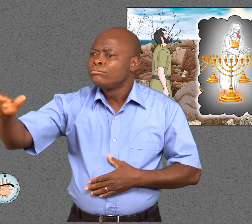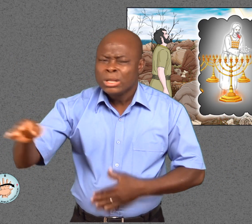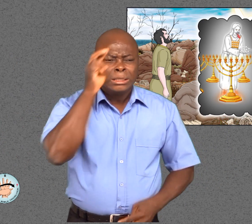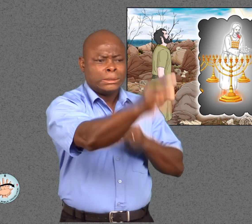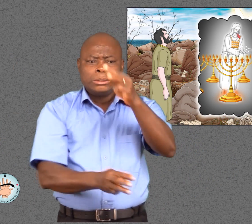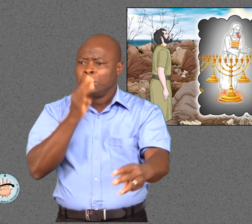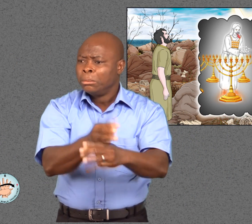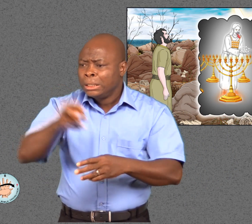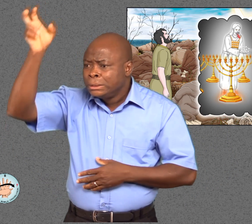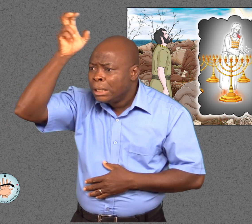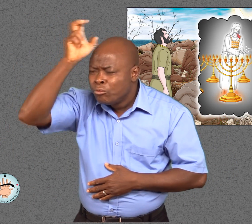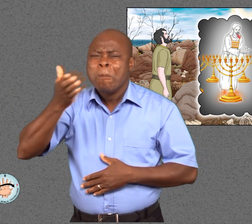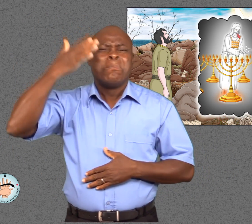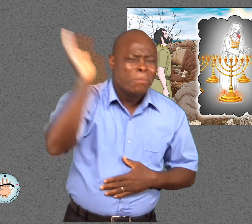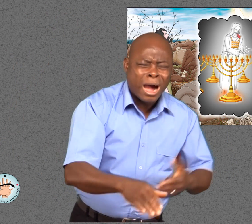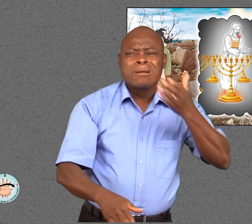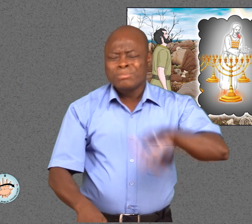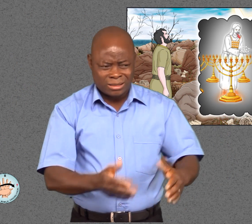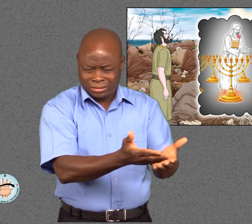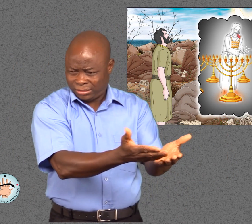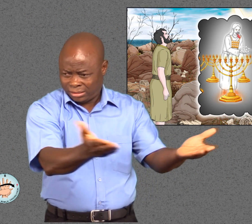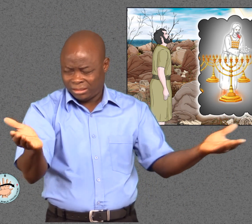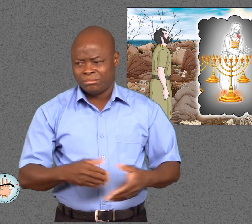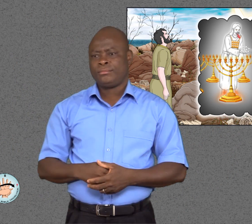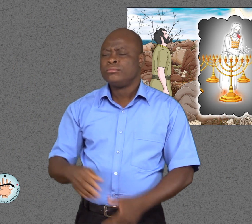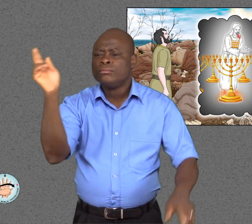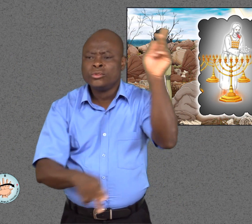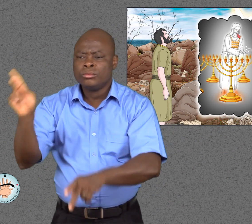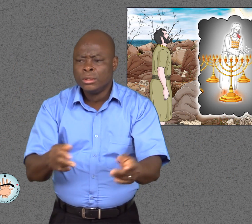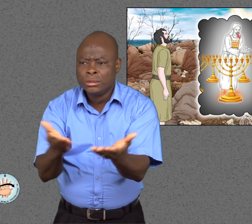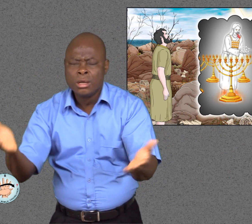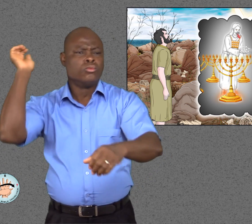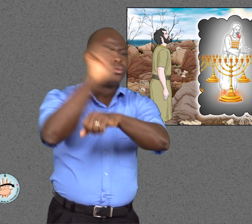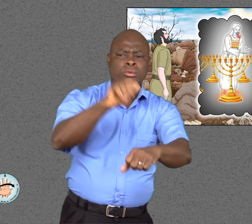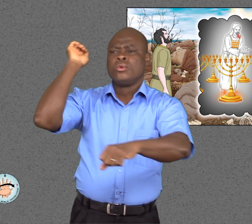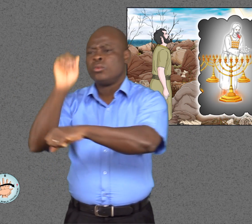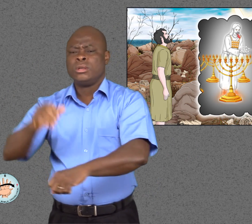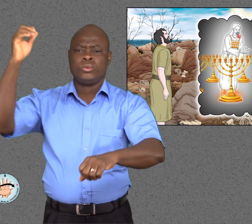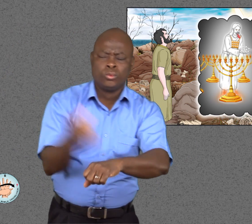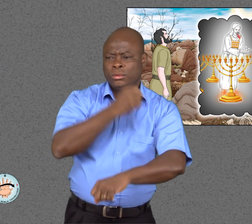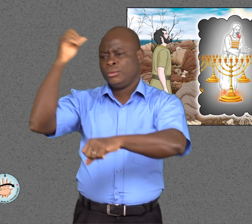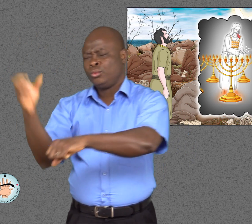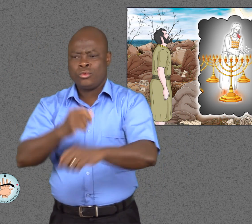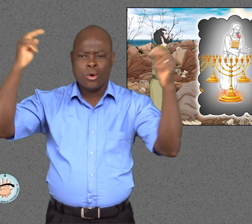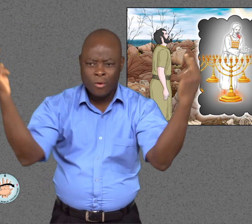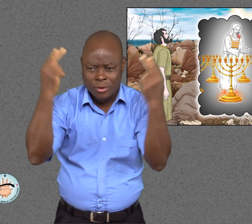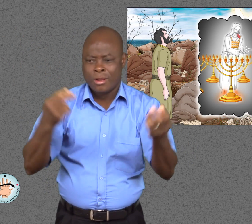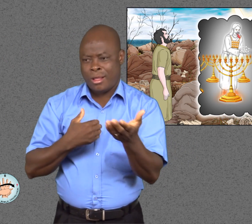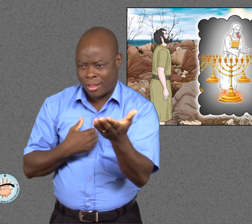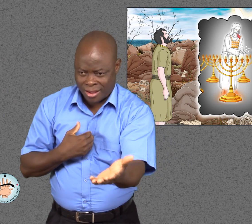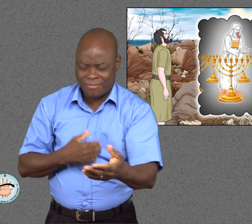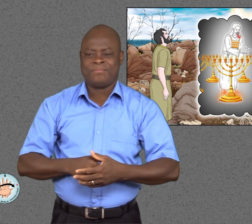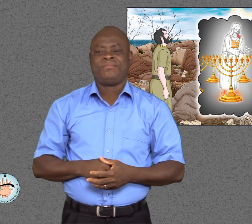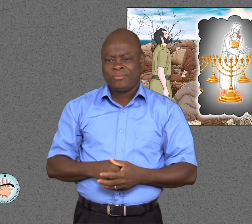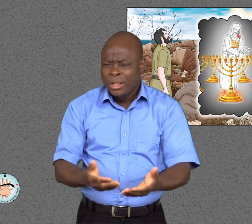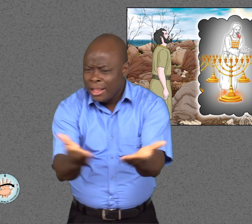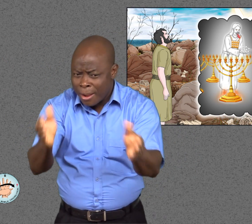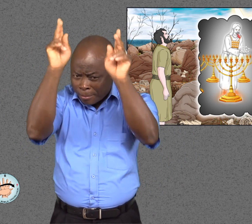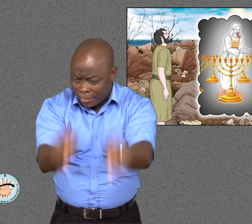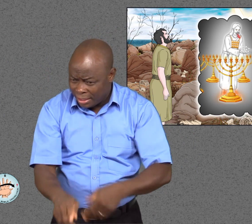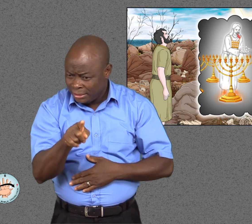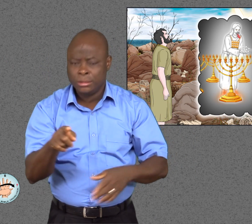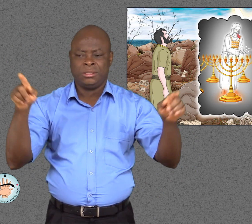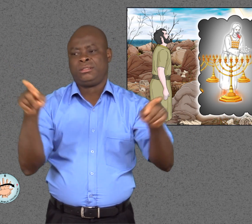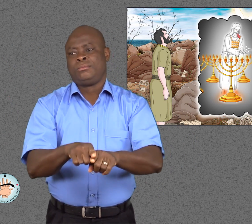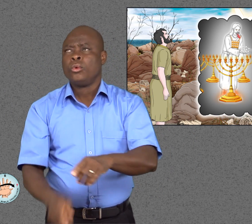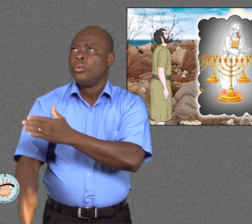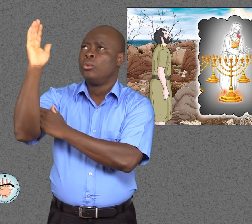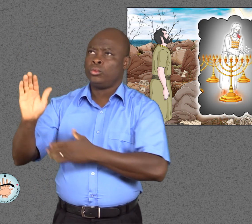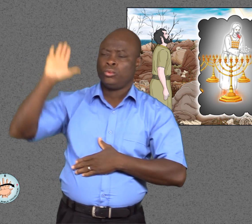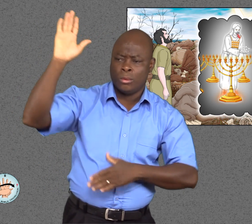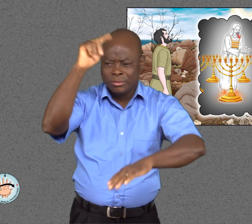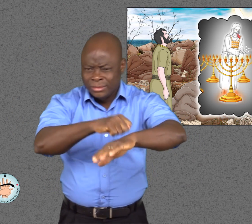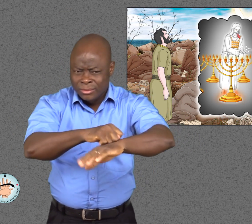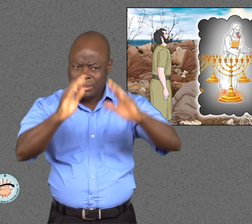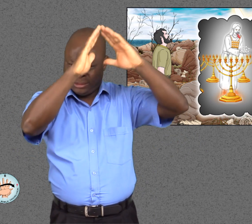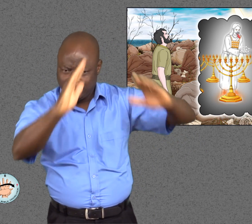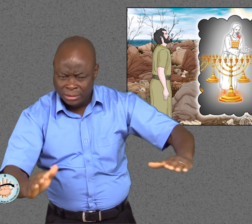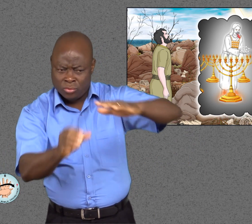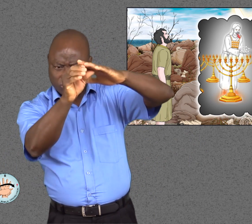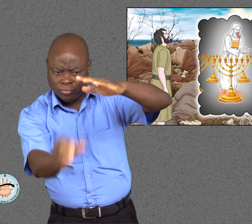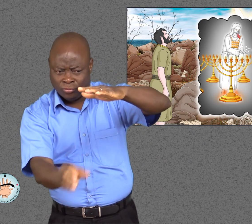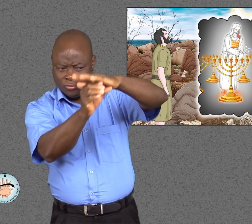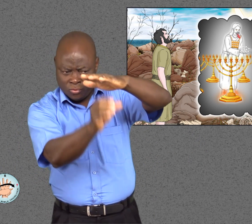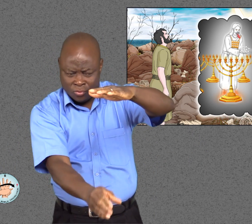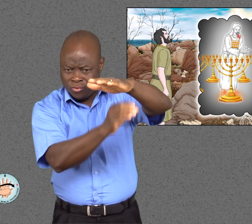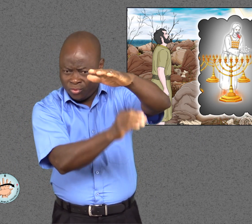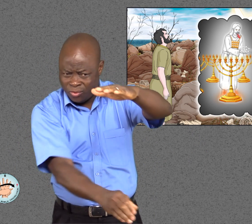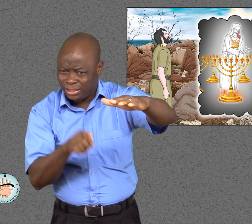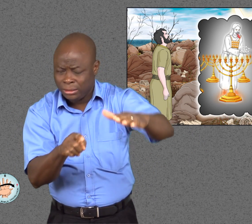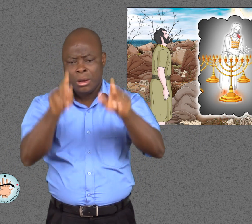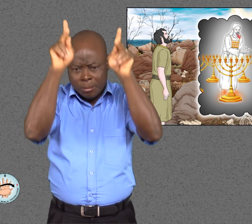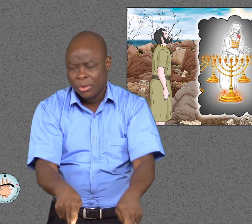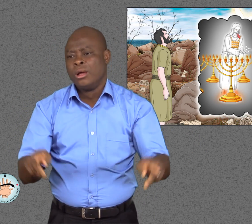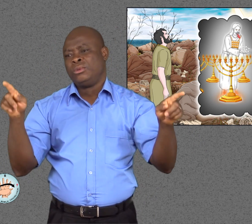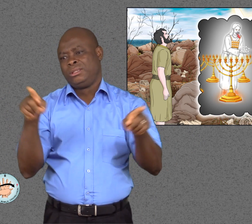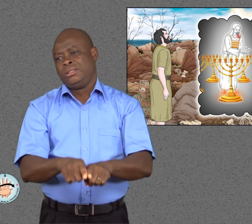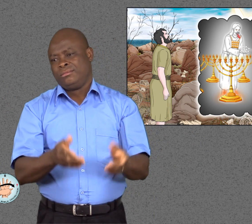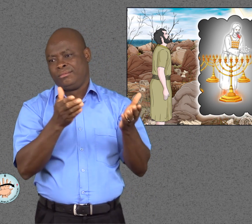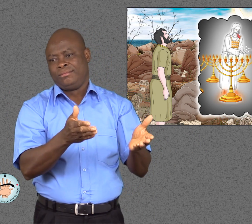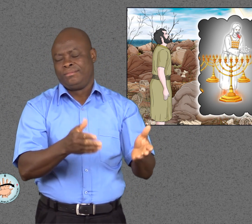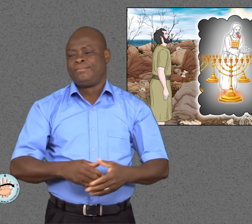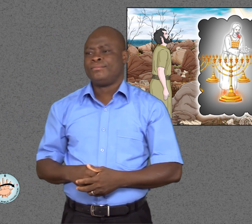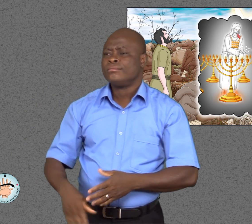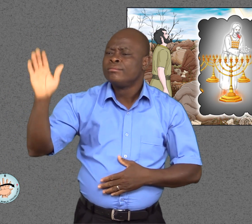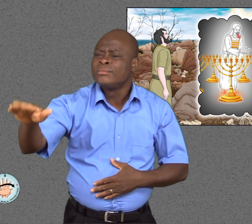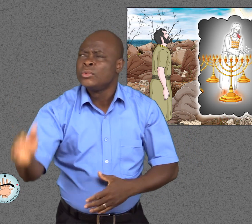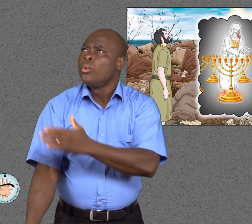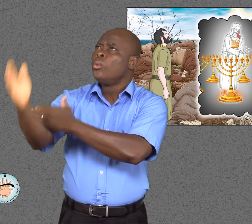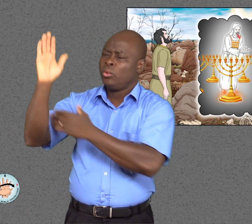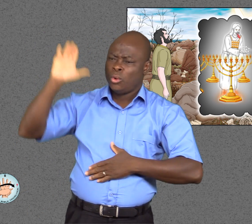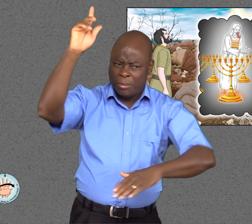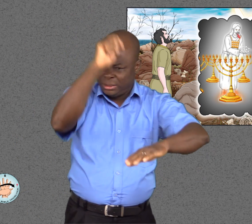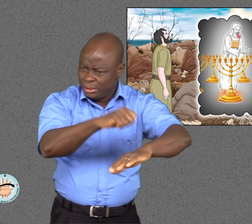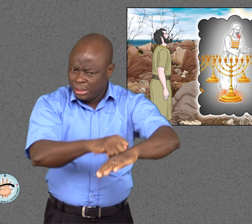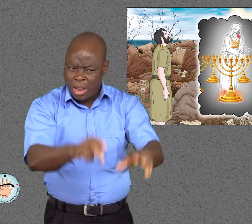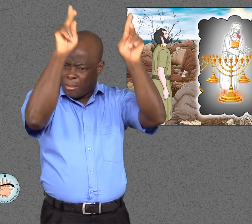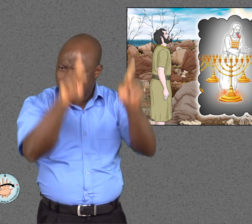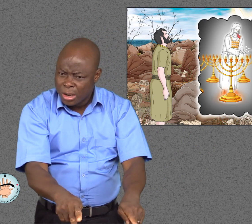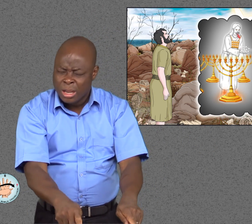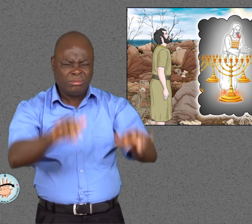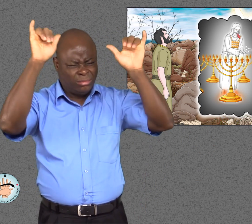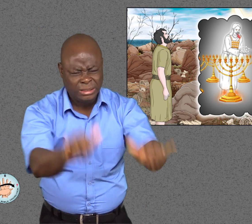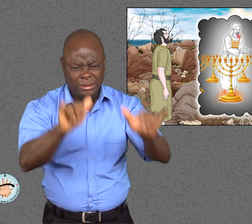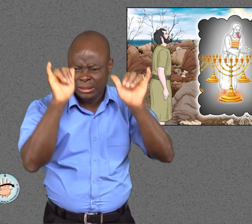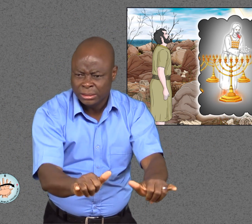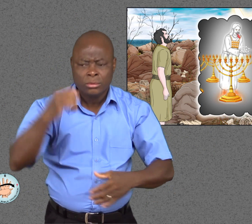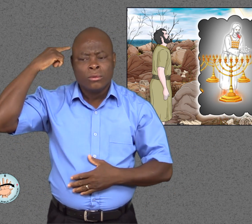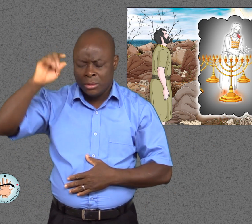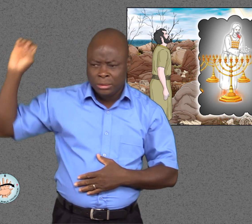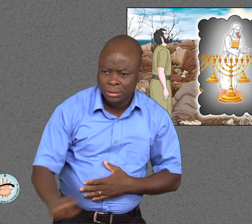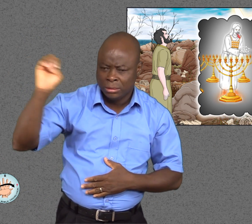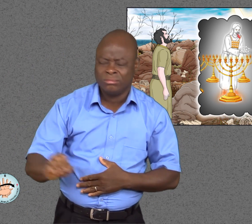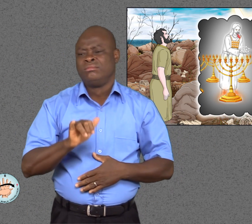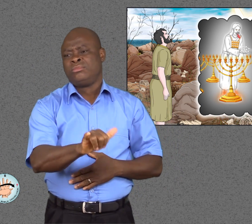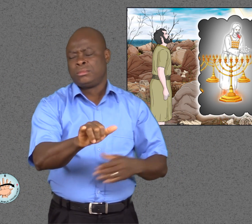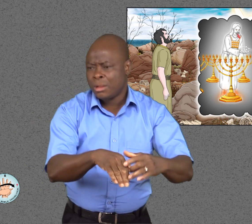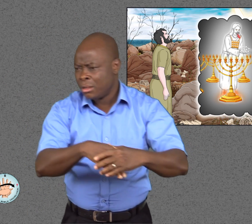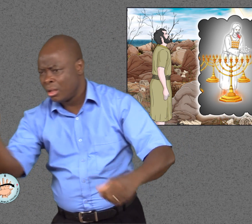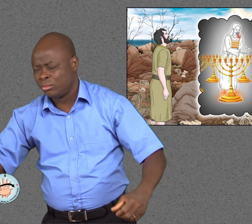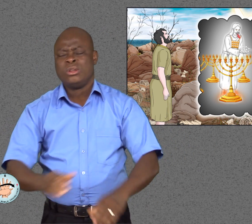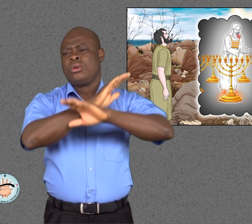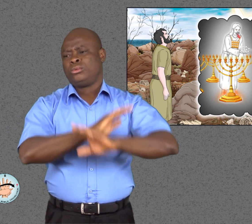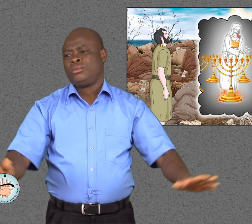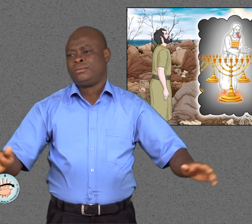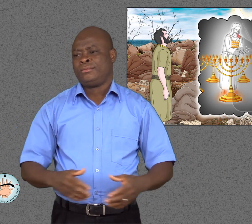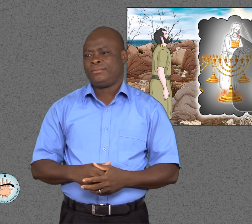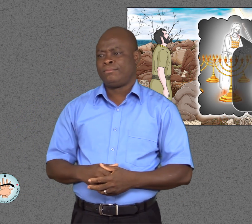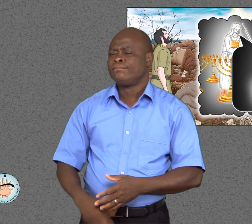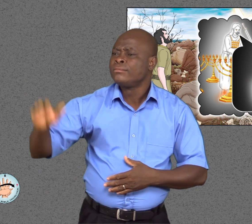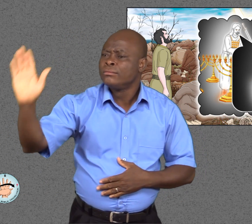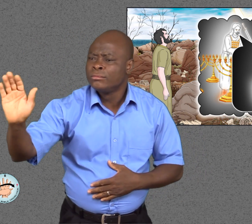The one who overcomes I will make a pillar in the temple of My God, and he will never again leave it.